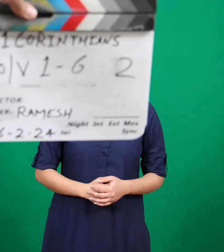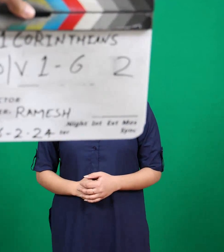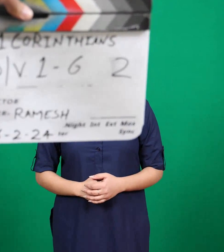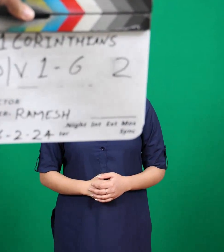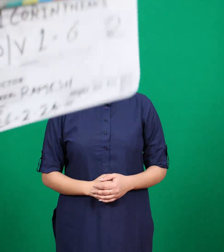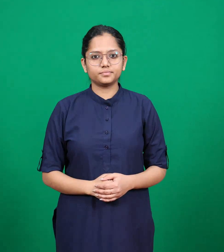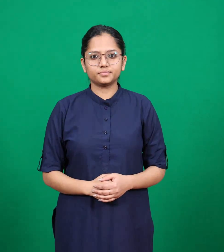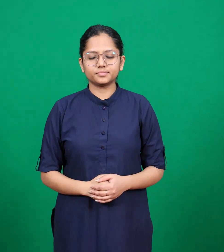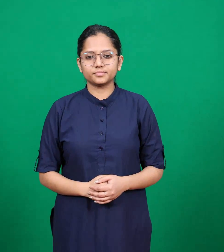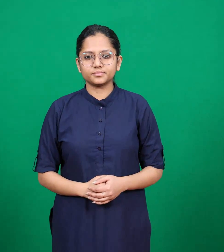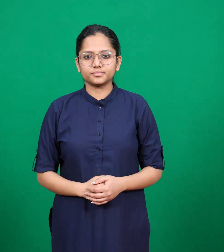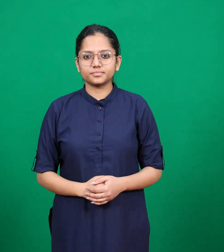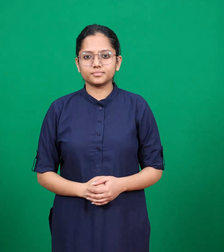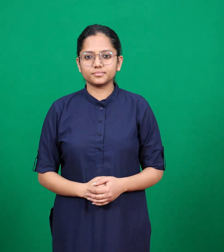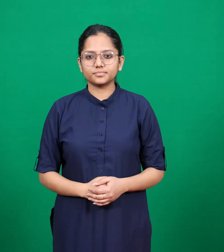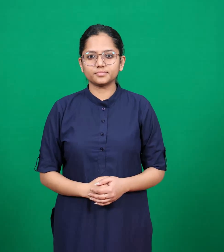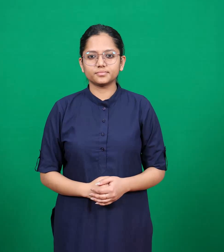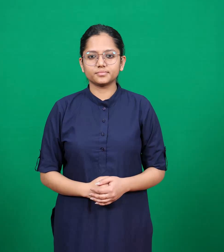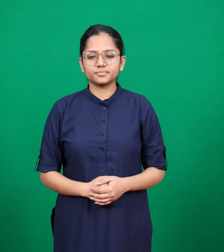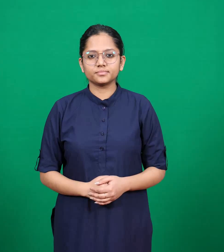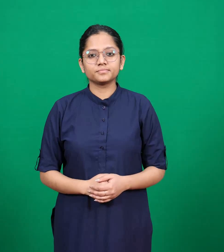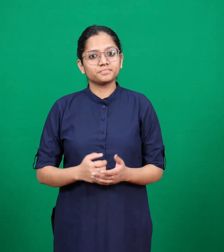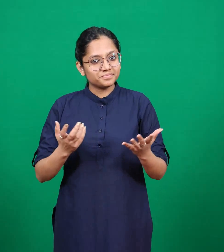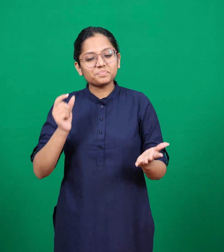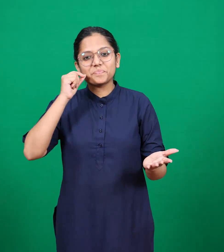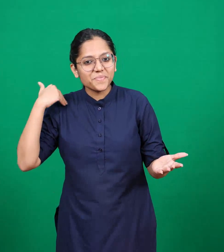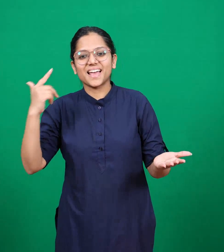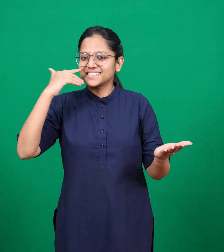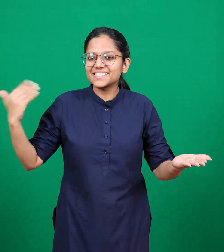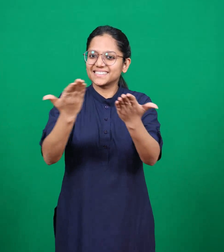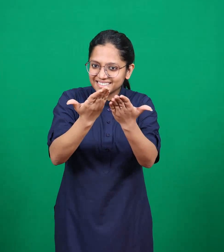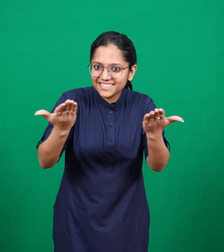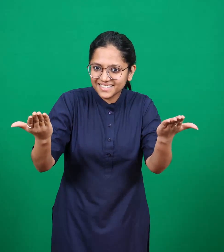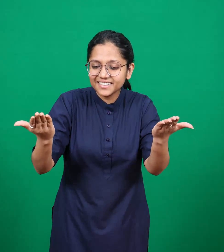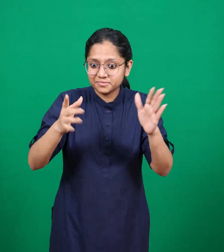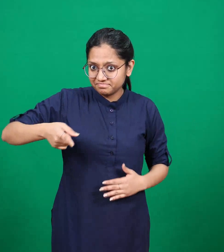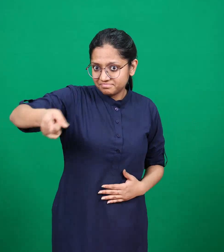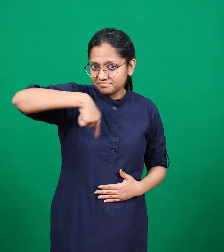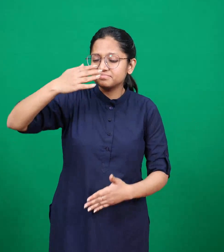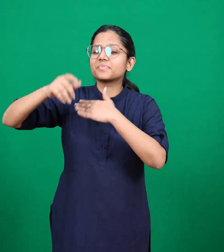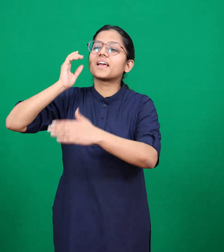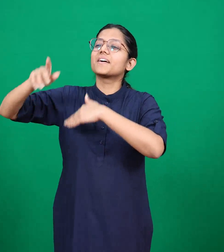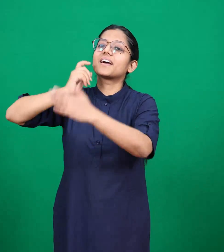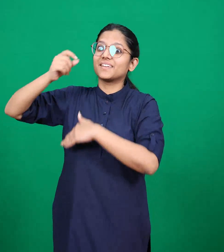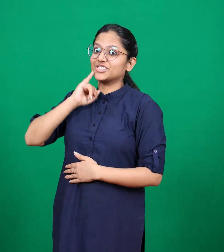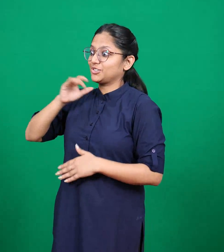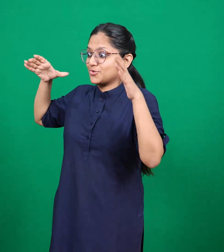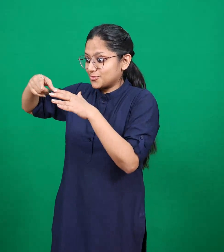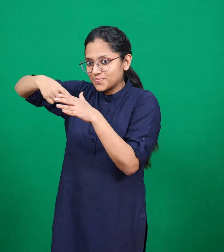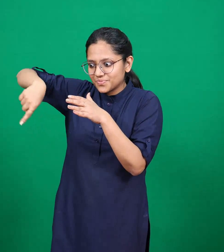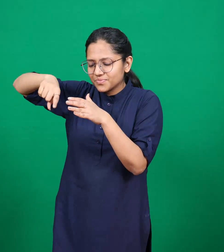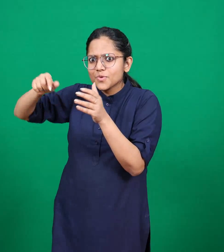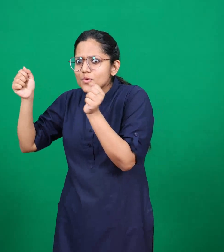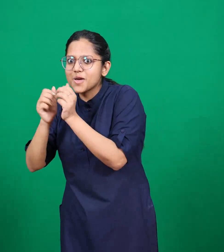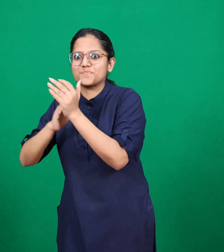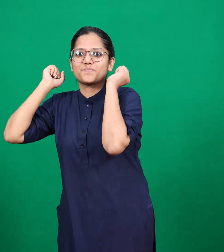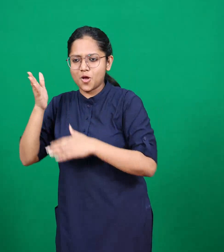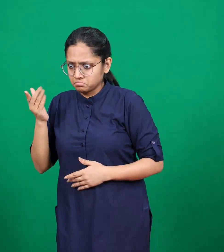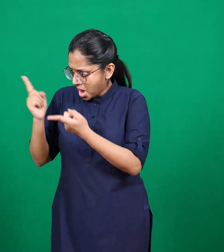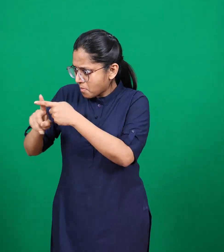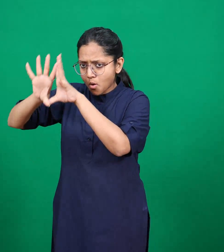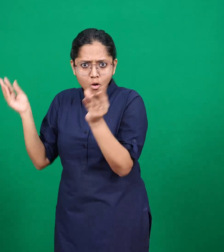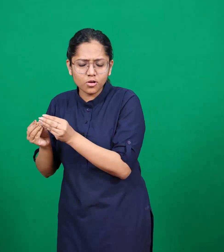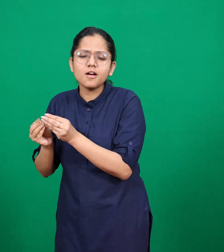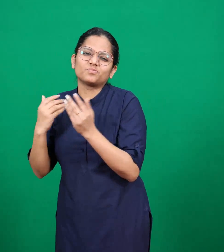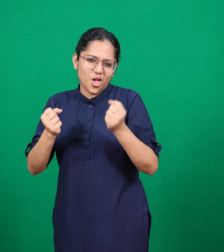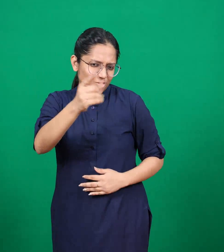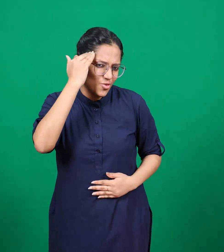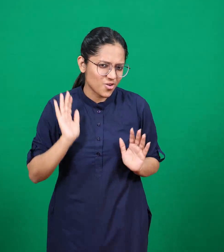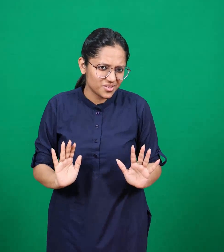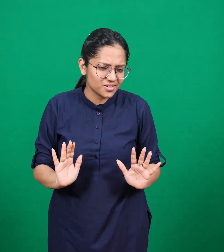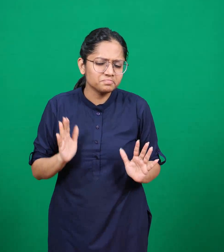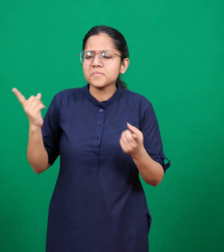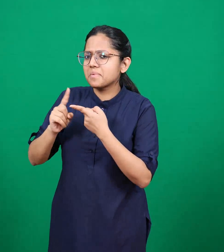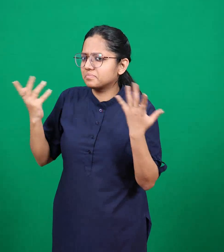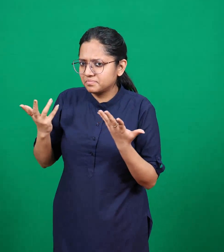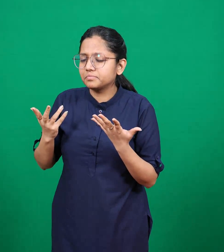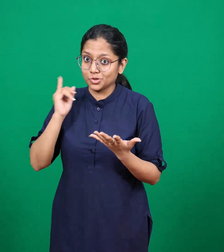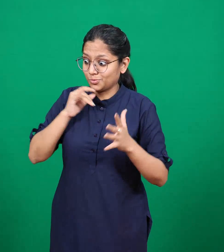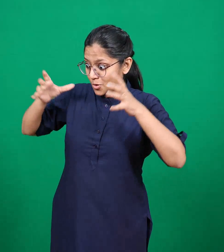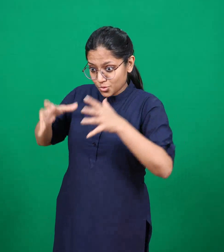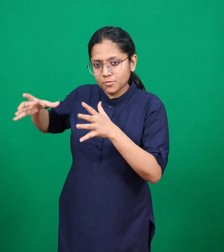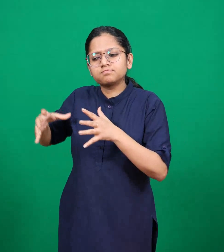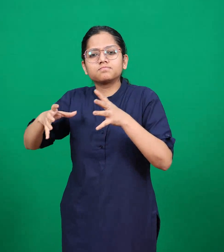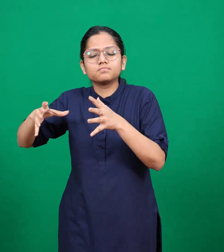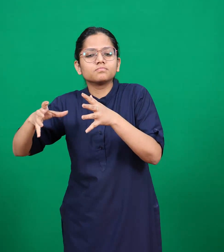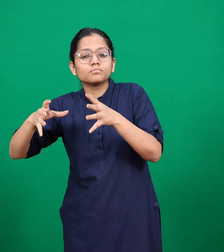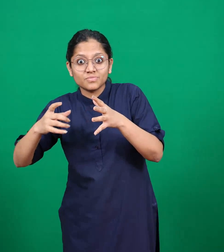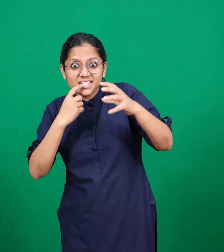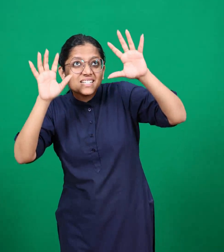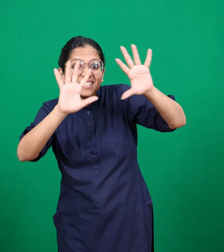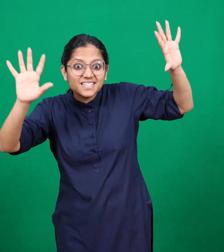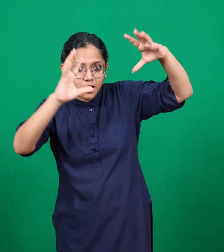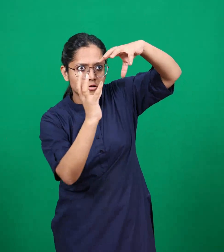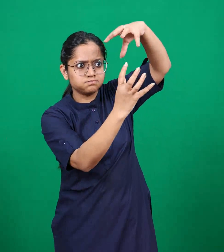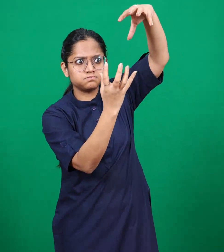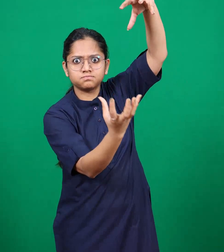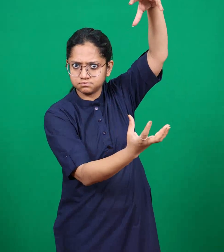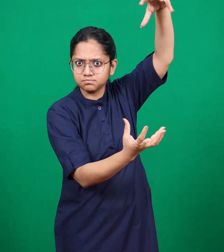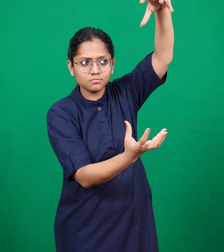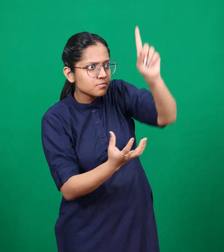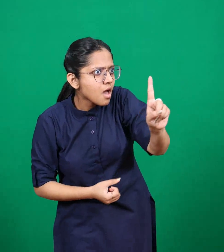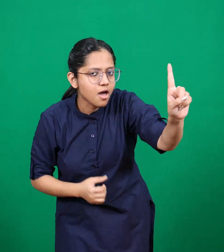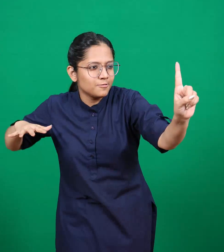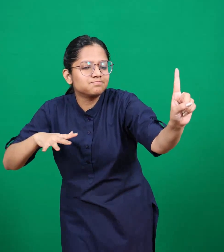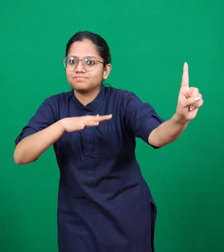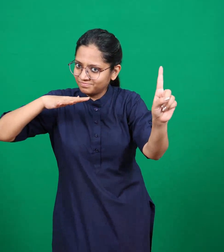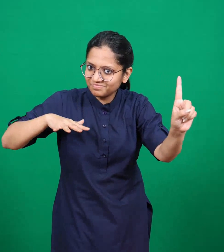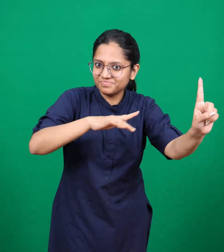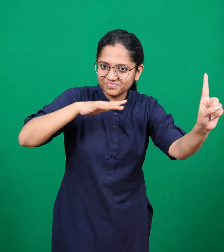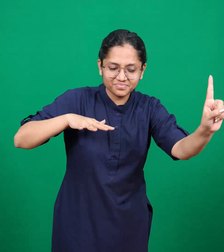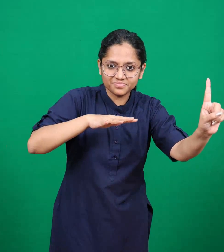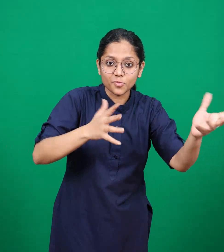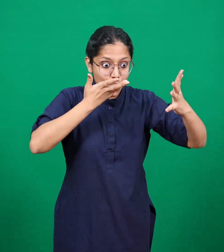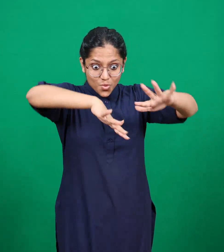I do not want you to be unaware, brothers, that our forefathers were all under the cloud, and that they all passed through the sea.